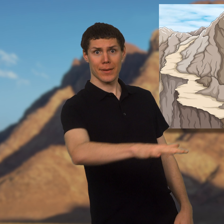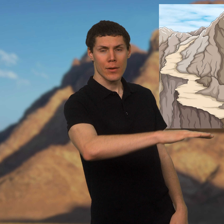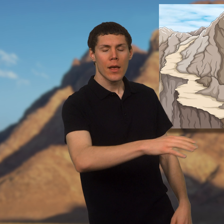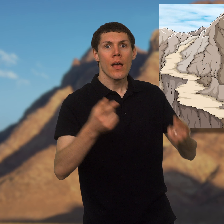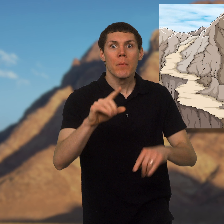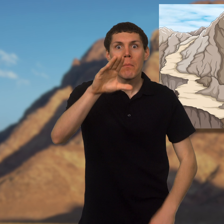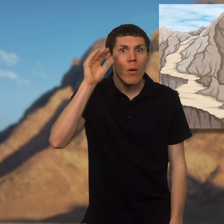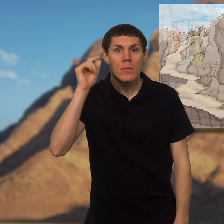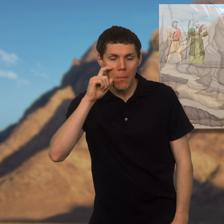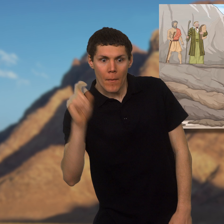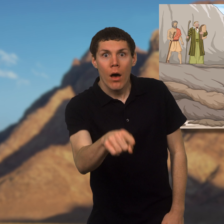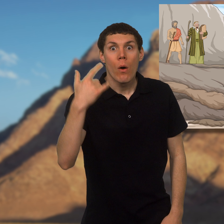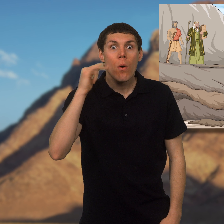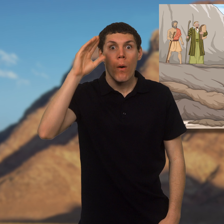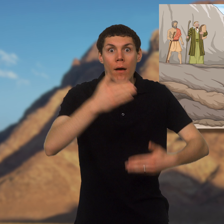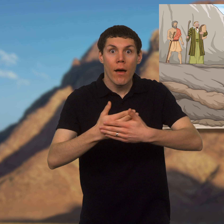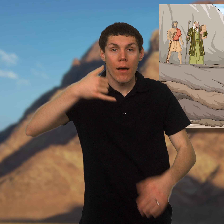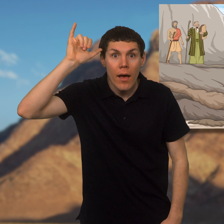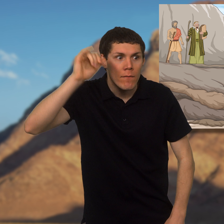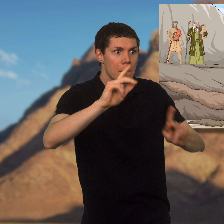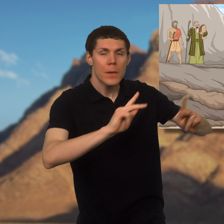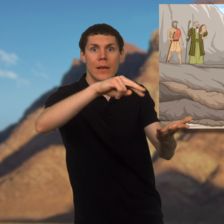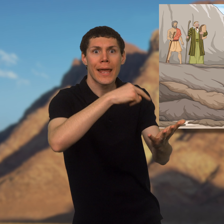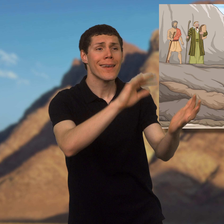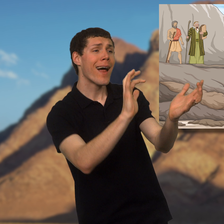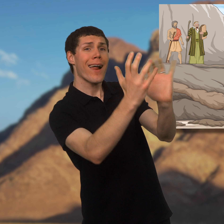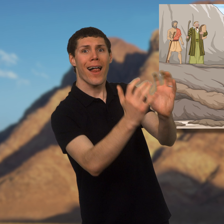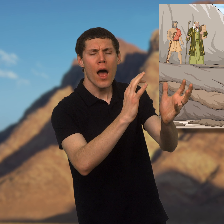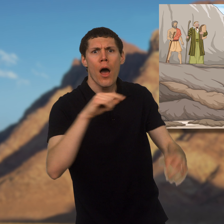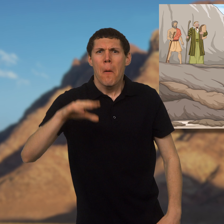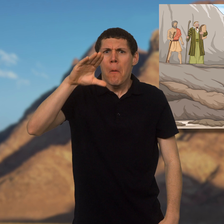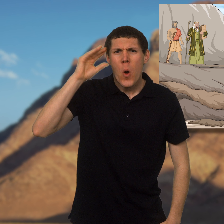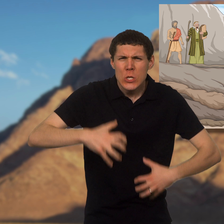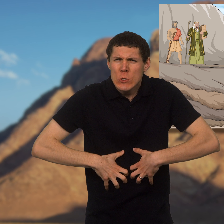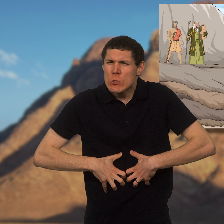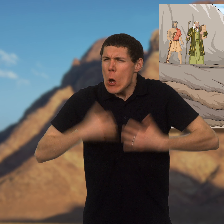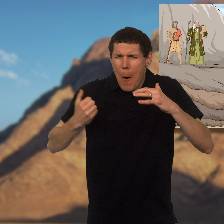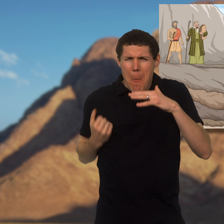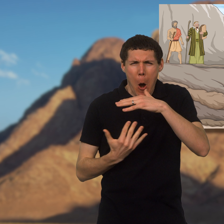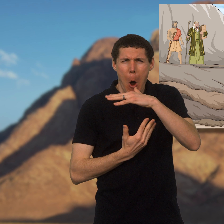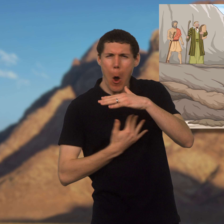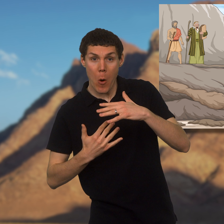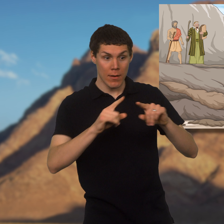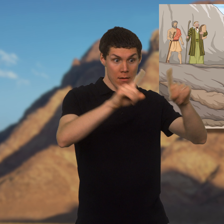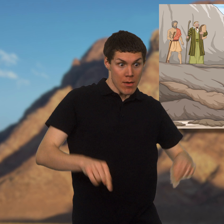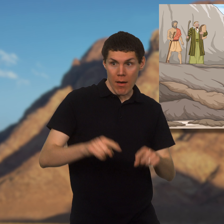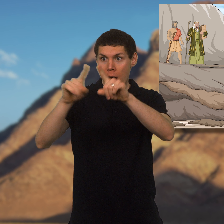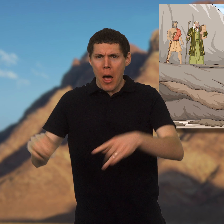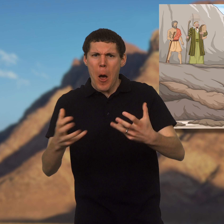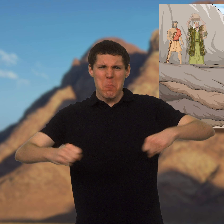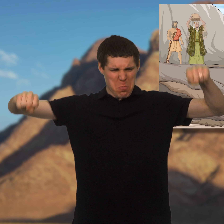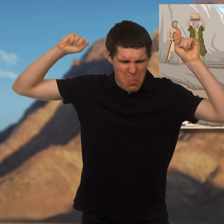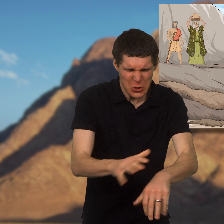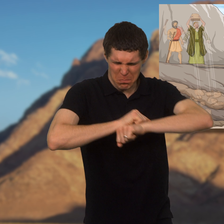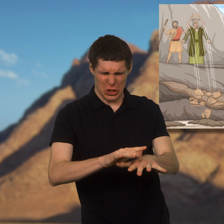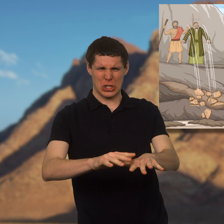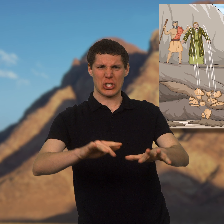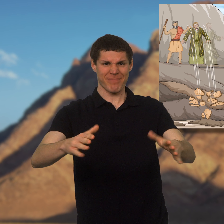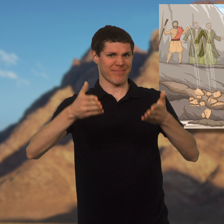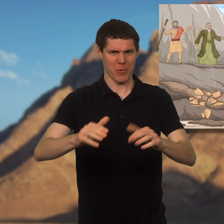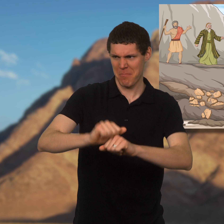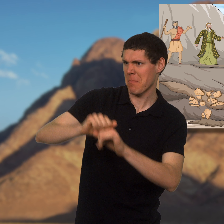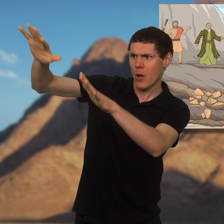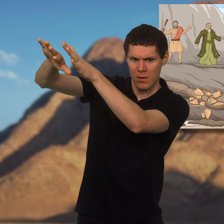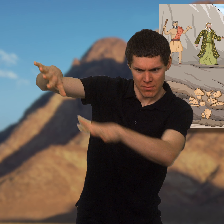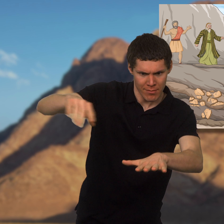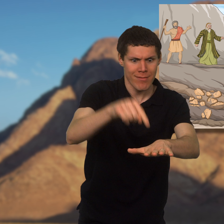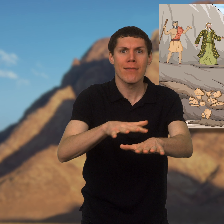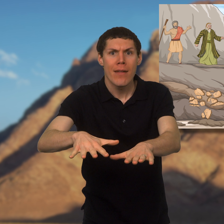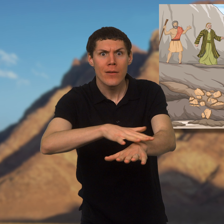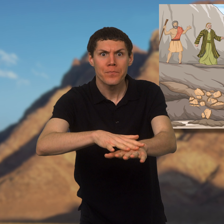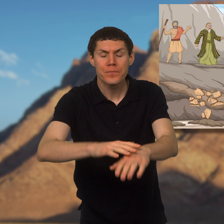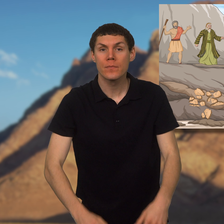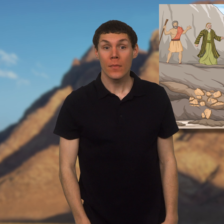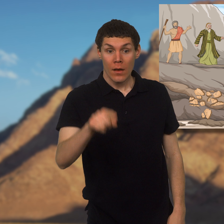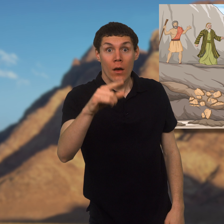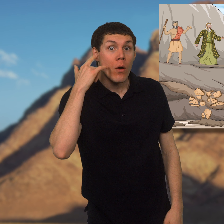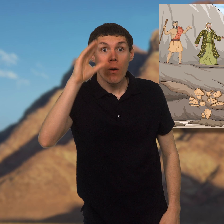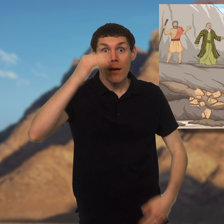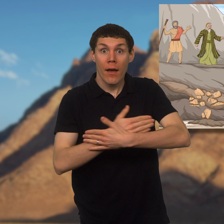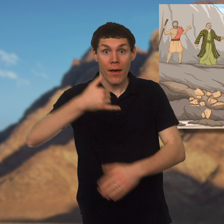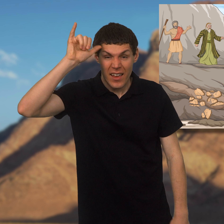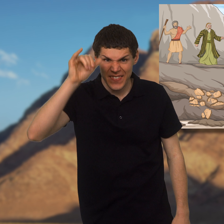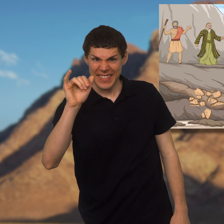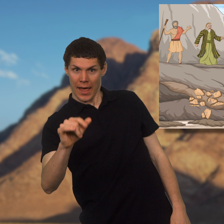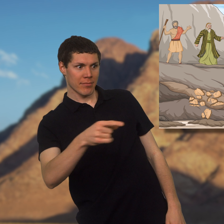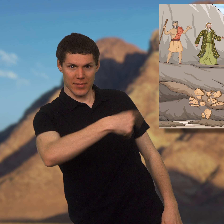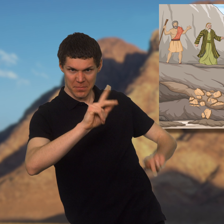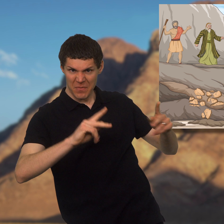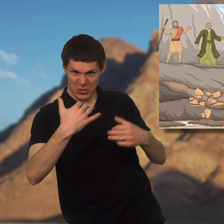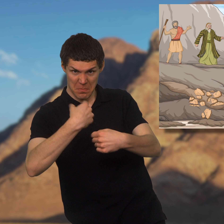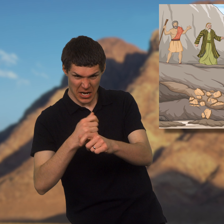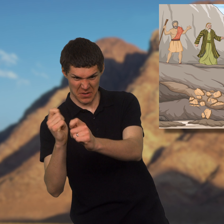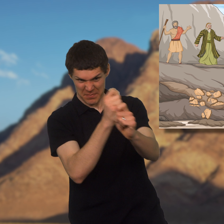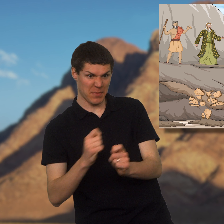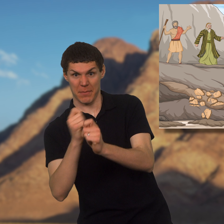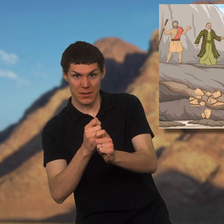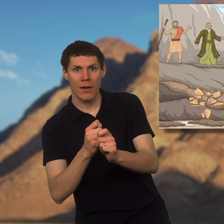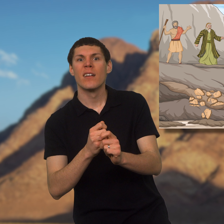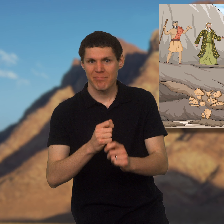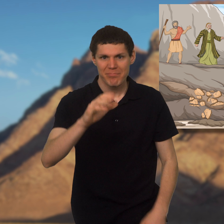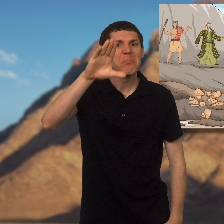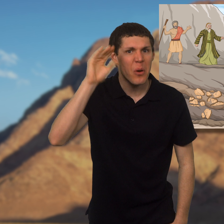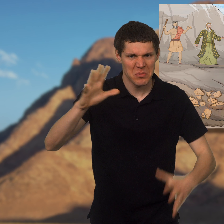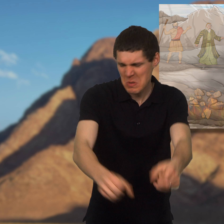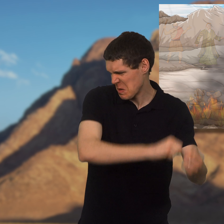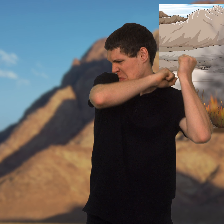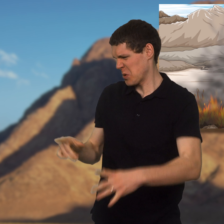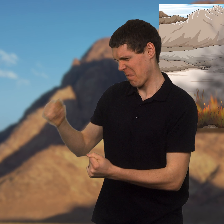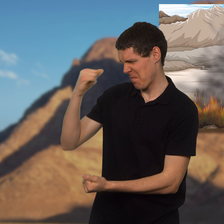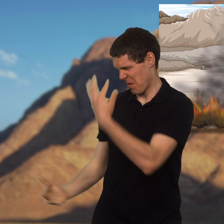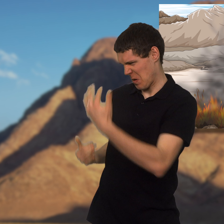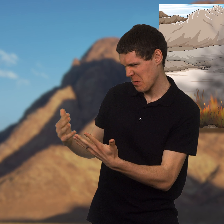As Moses approached the camp and saw the calf and the dancing, he burned with anger and threw the tablets out of his hands, shattering them at the base of the mountain.